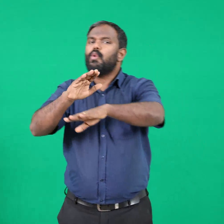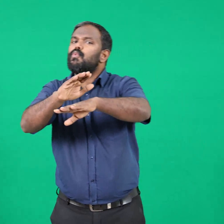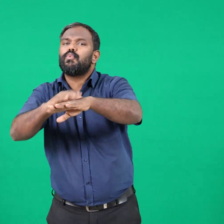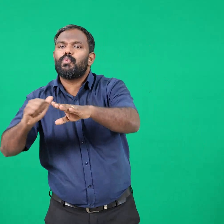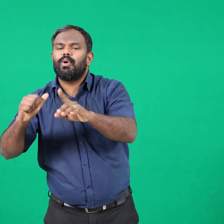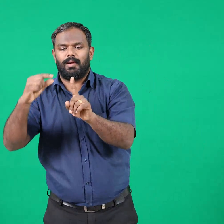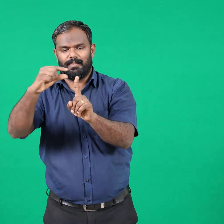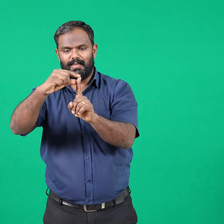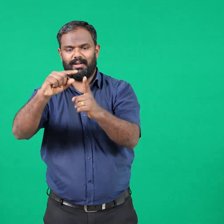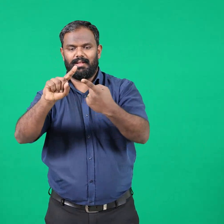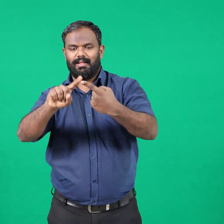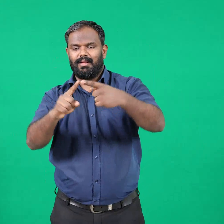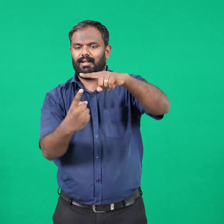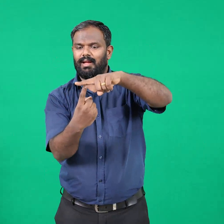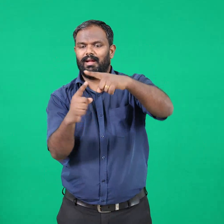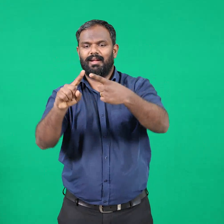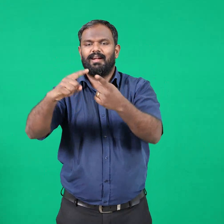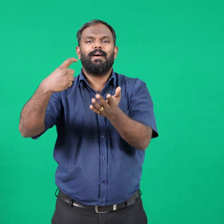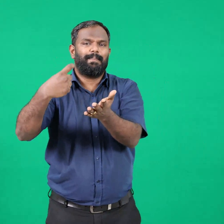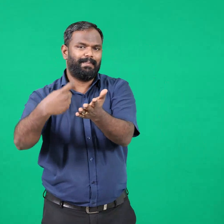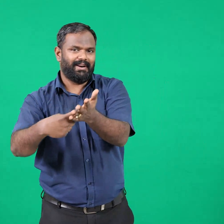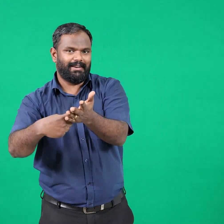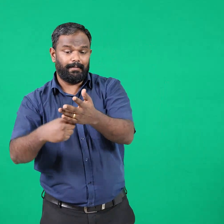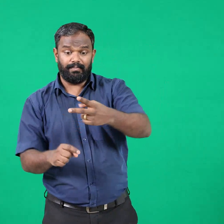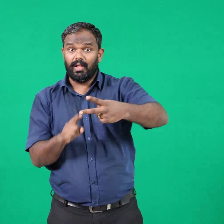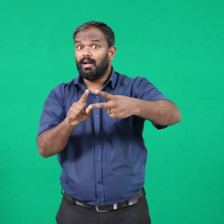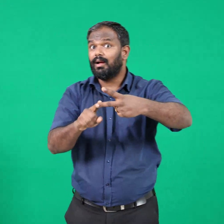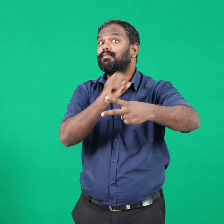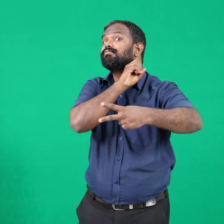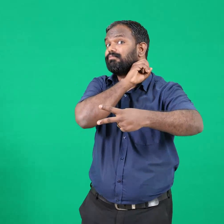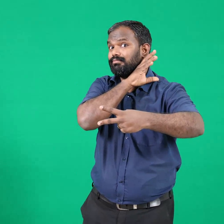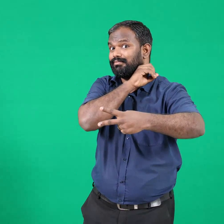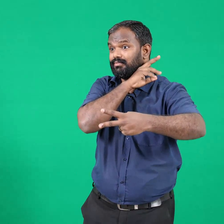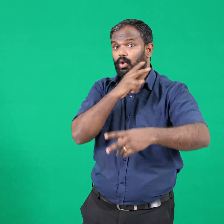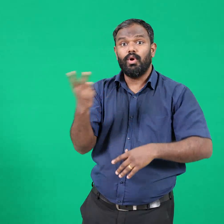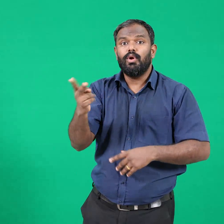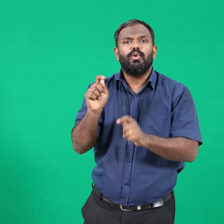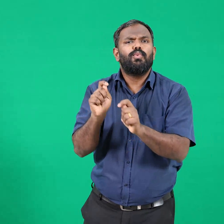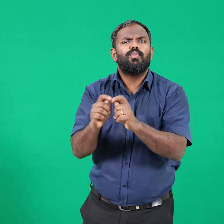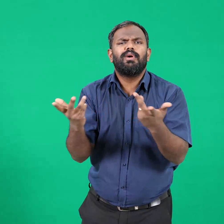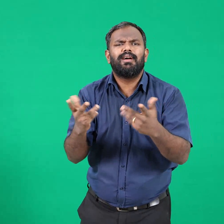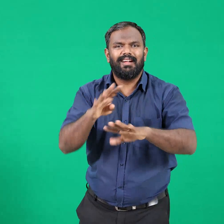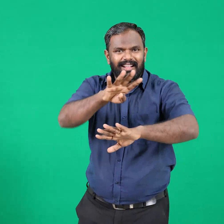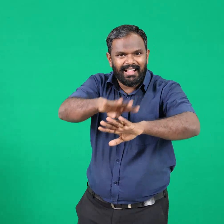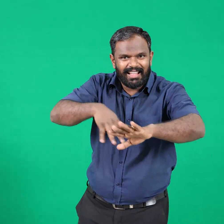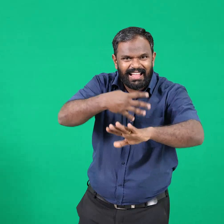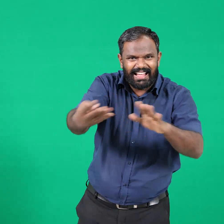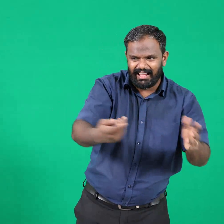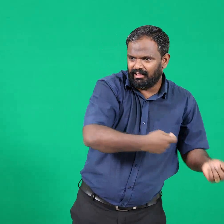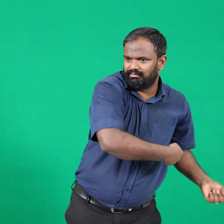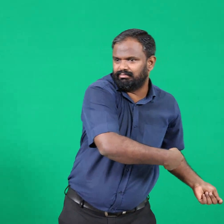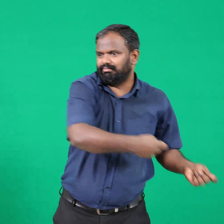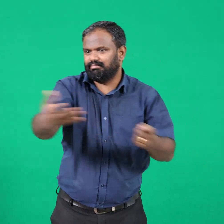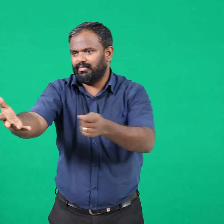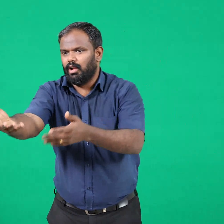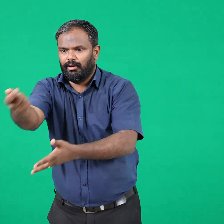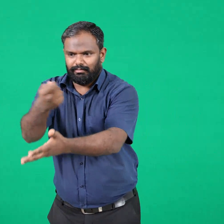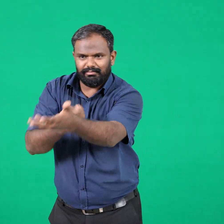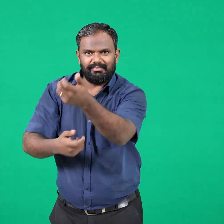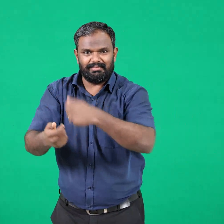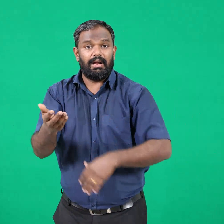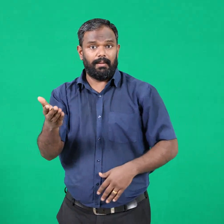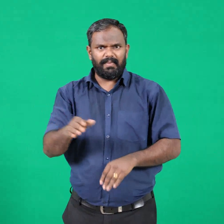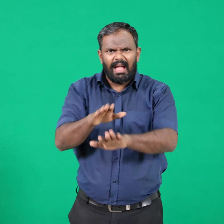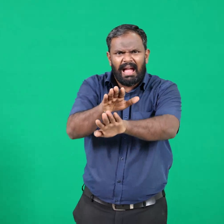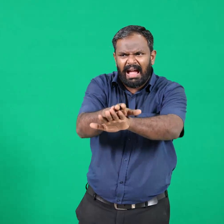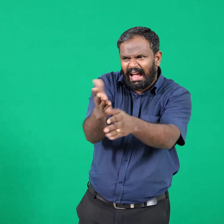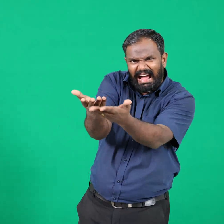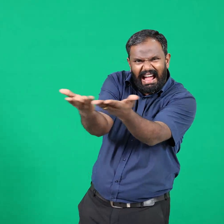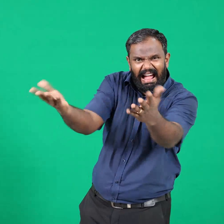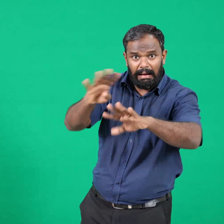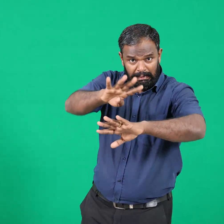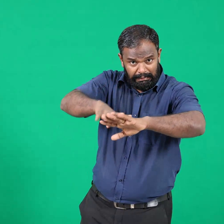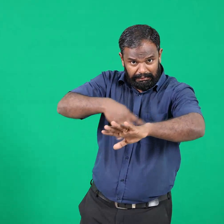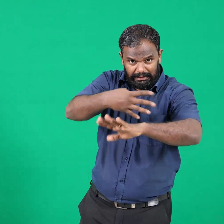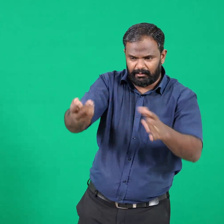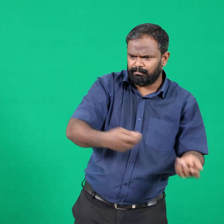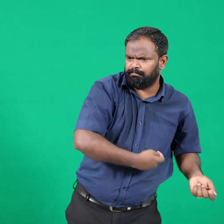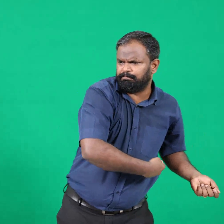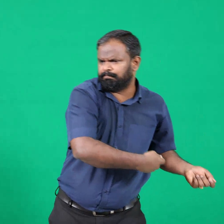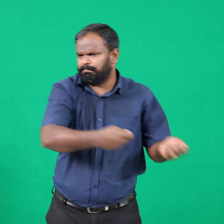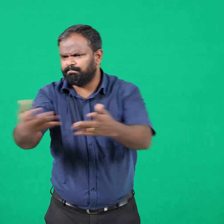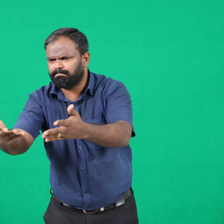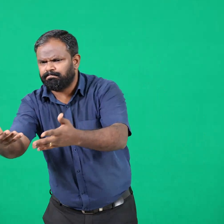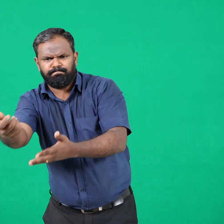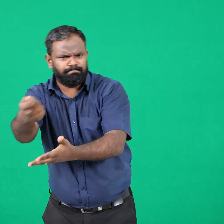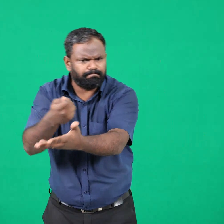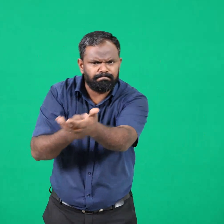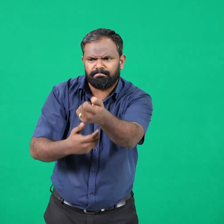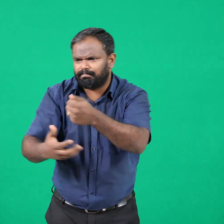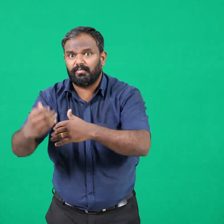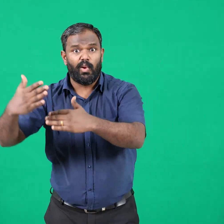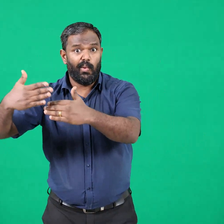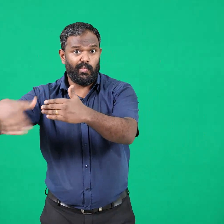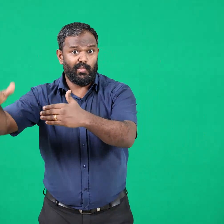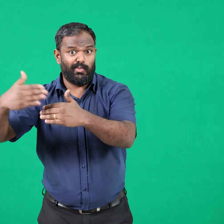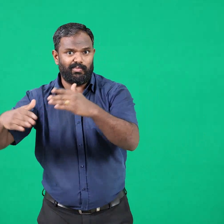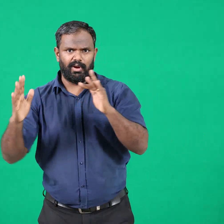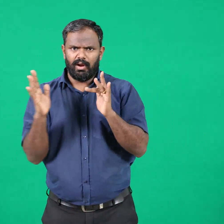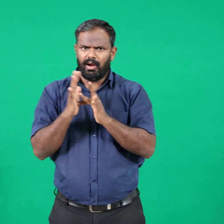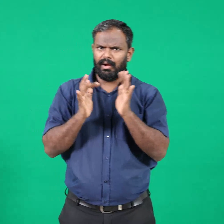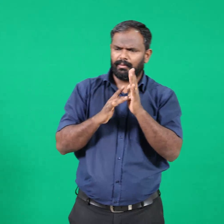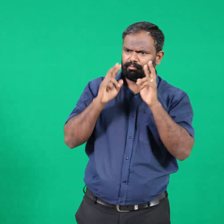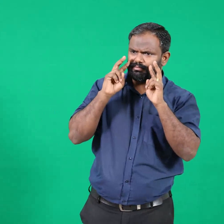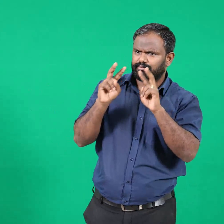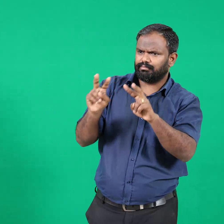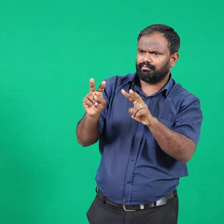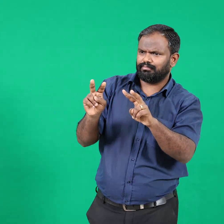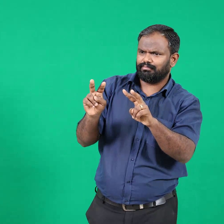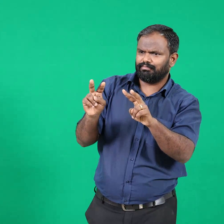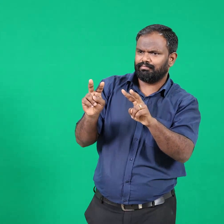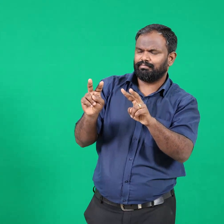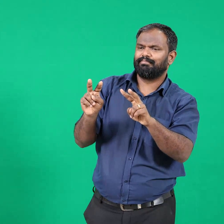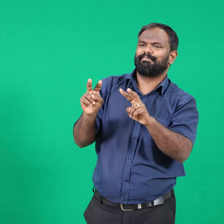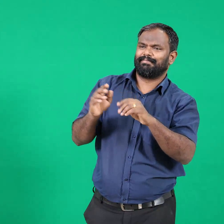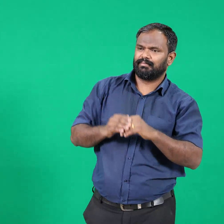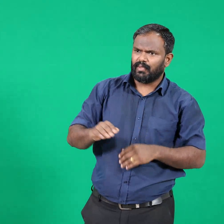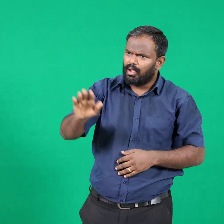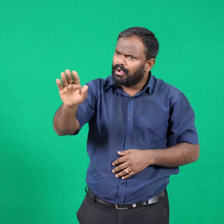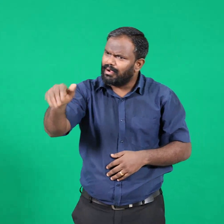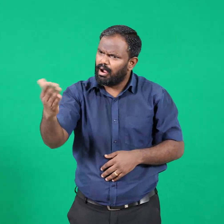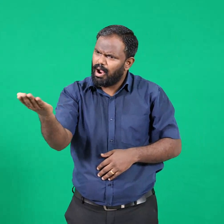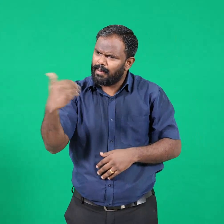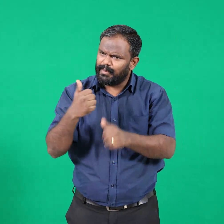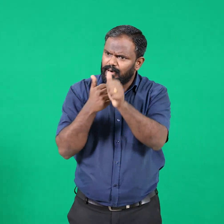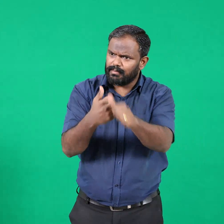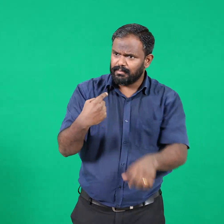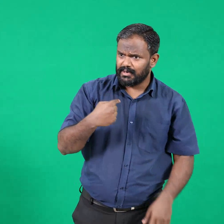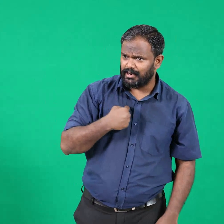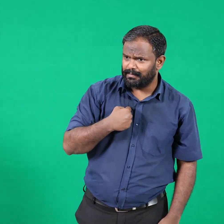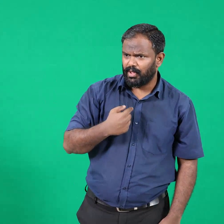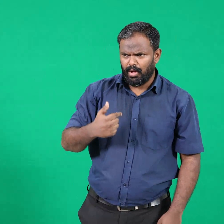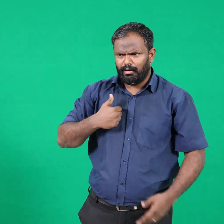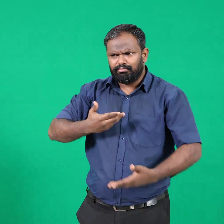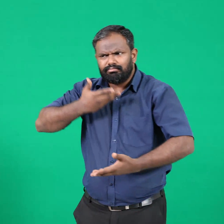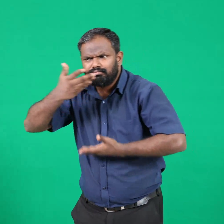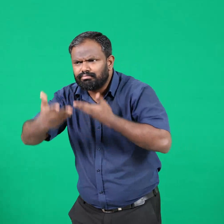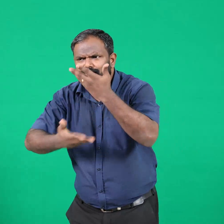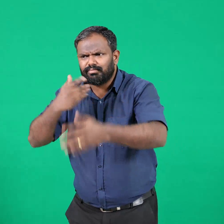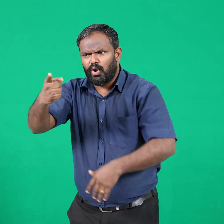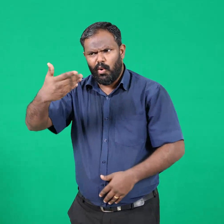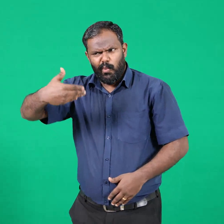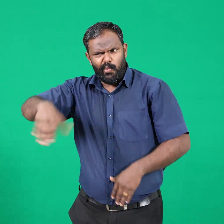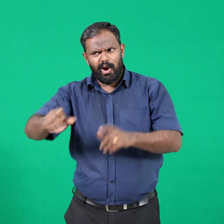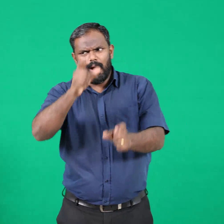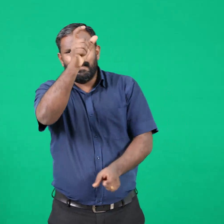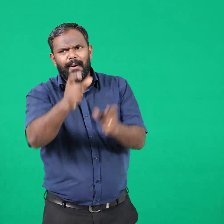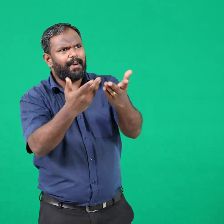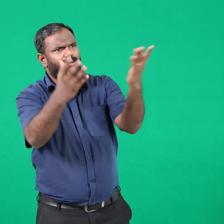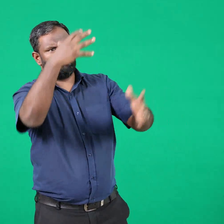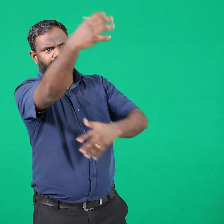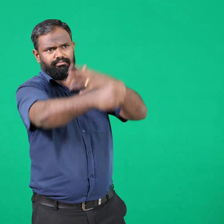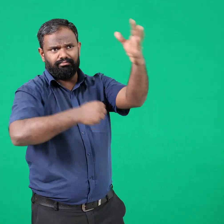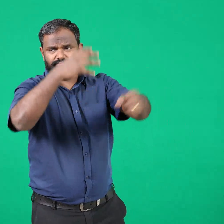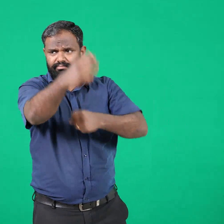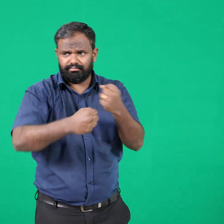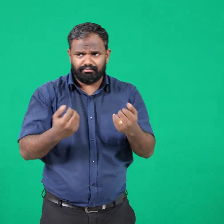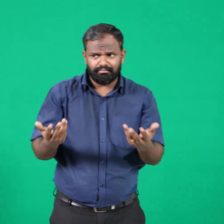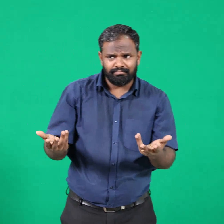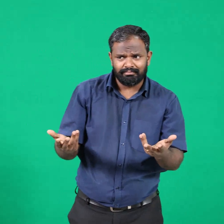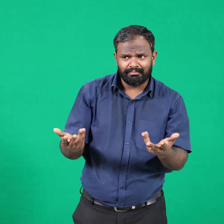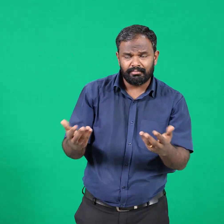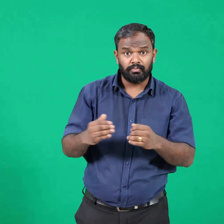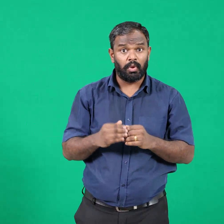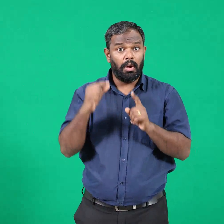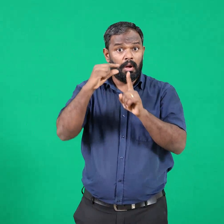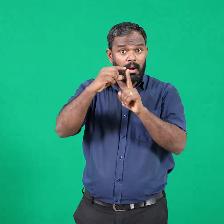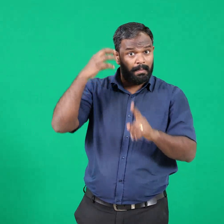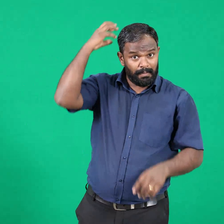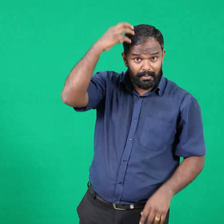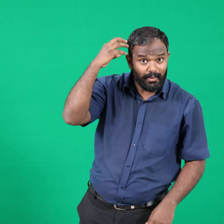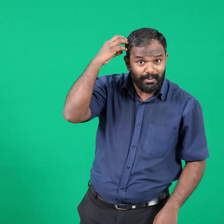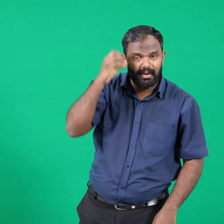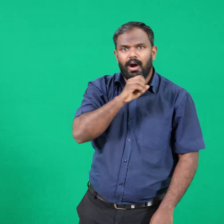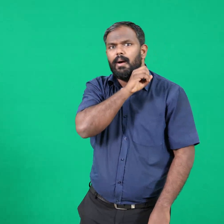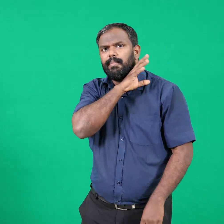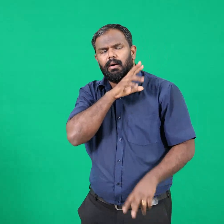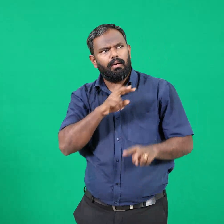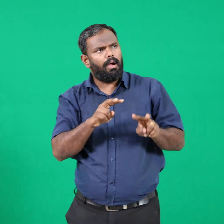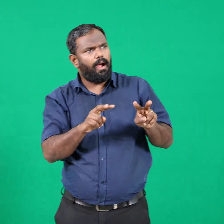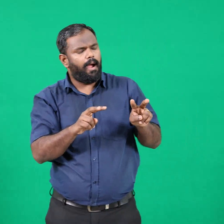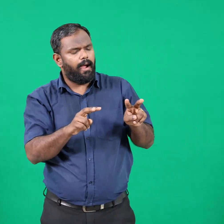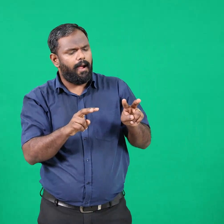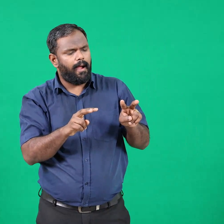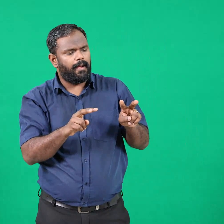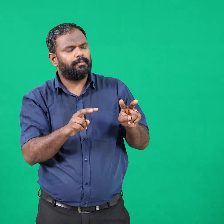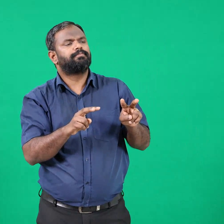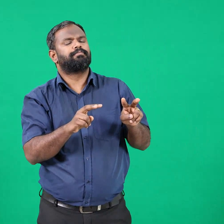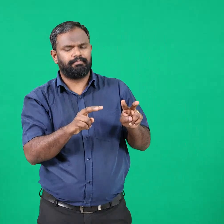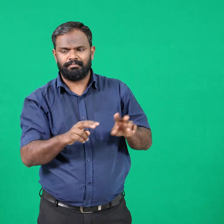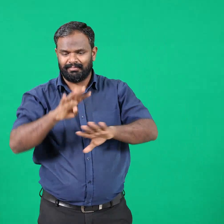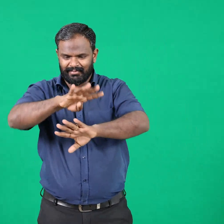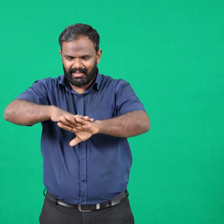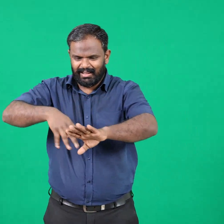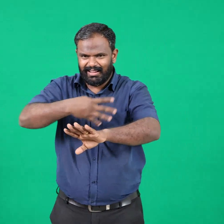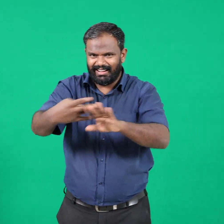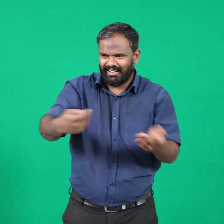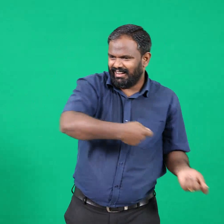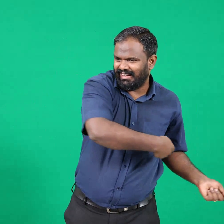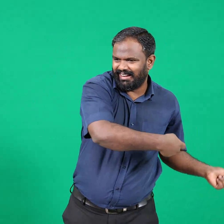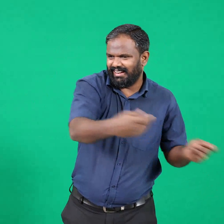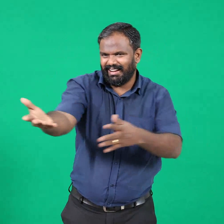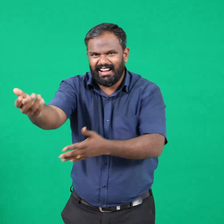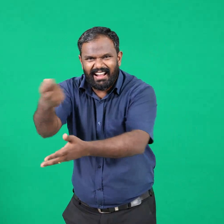They were casting a net into the sea, for they were fishermen. "Come, follow Me," Jesus said, "and I will make you fishers of men."